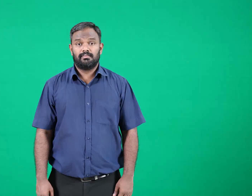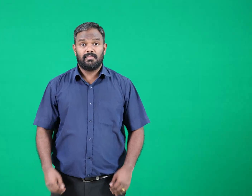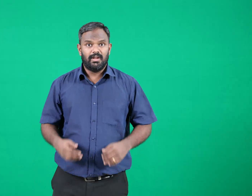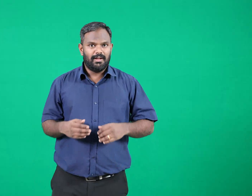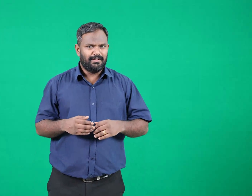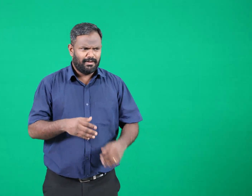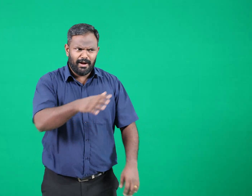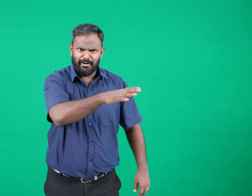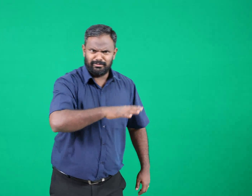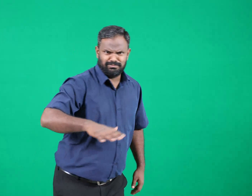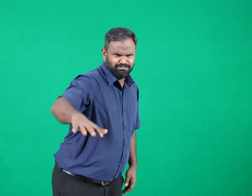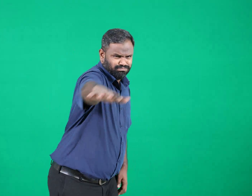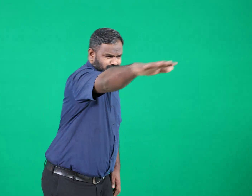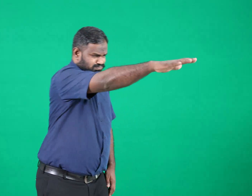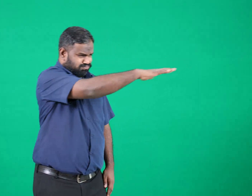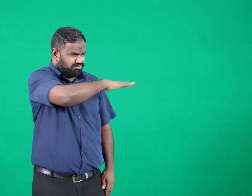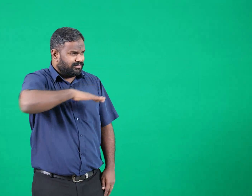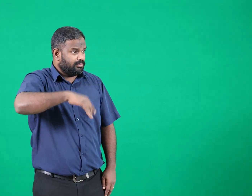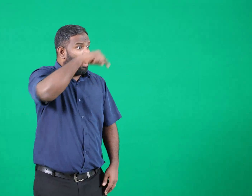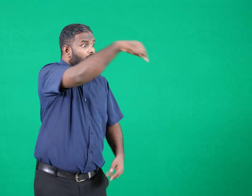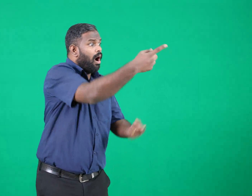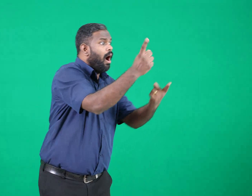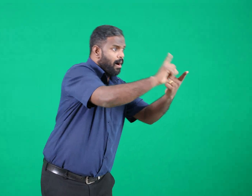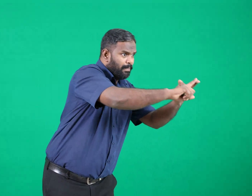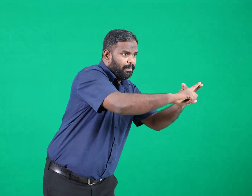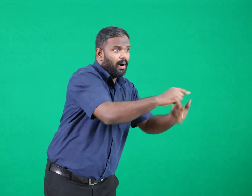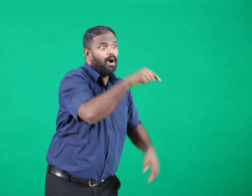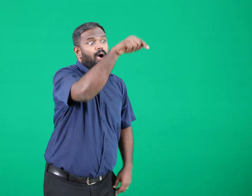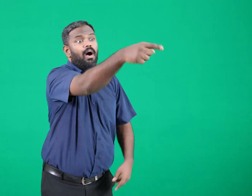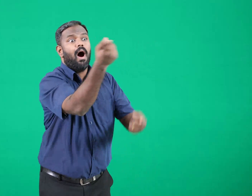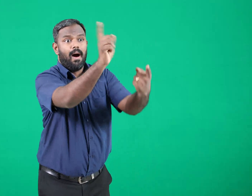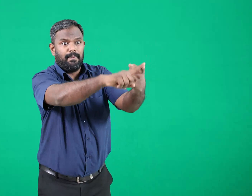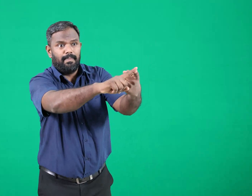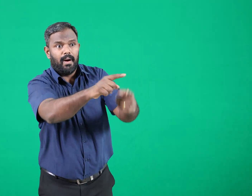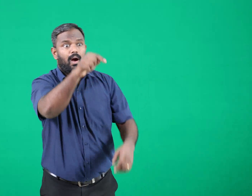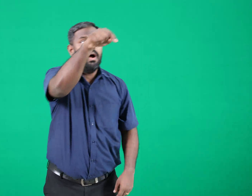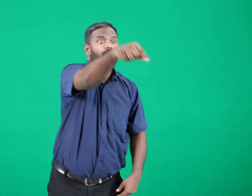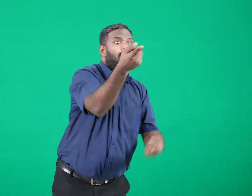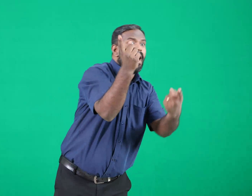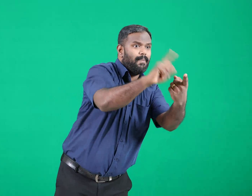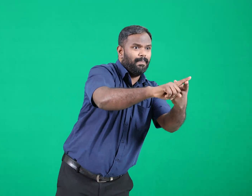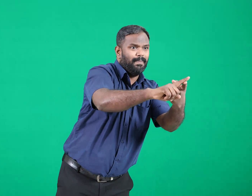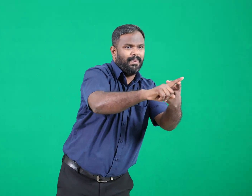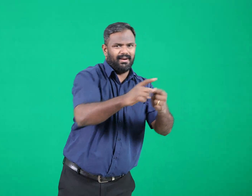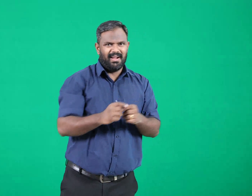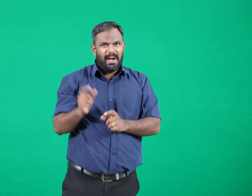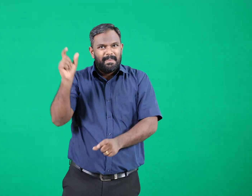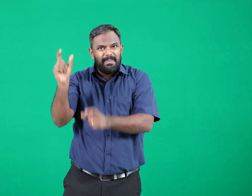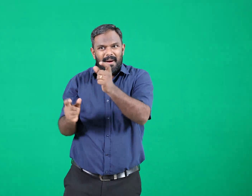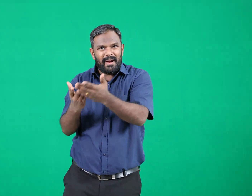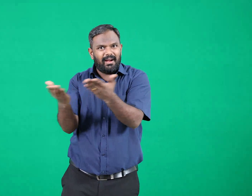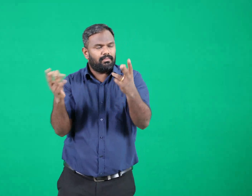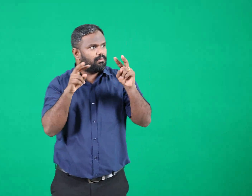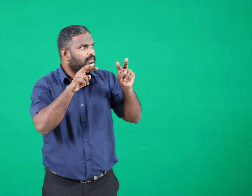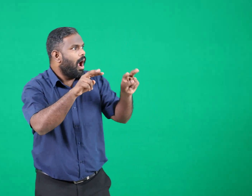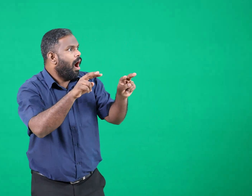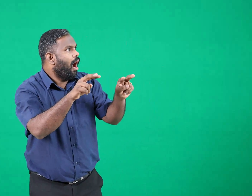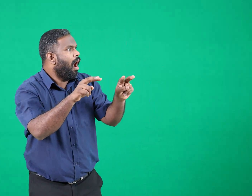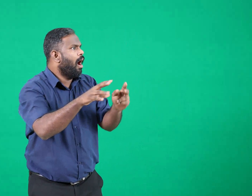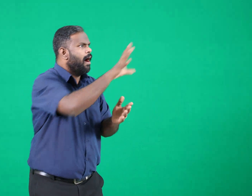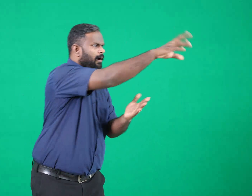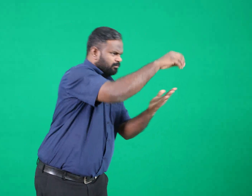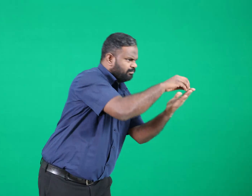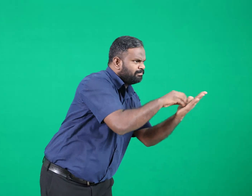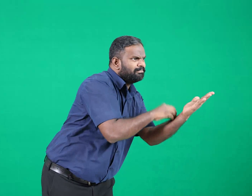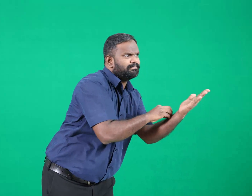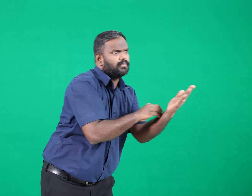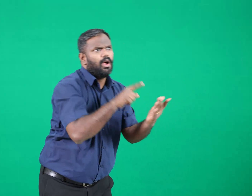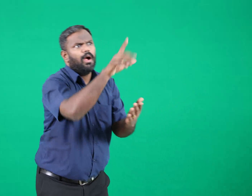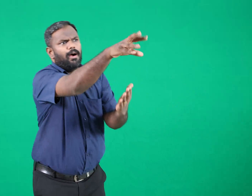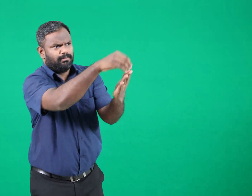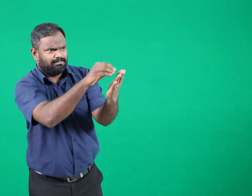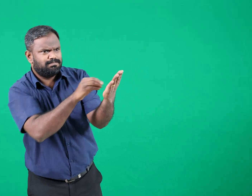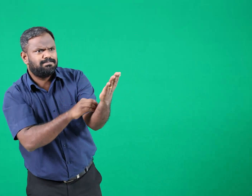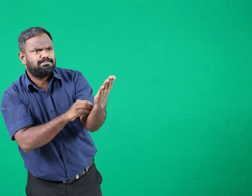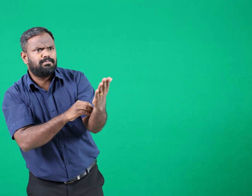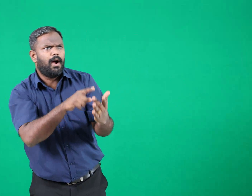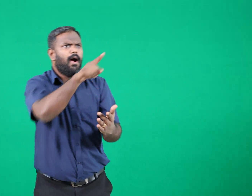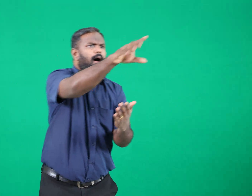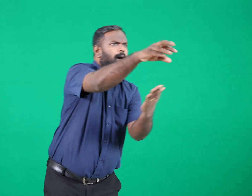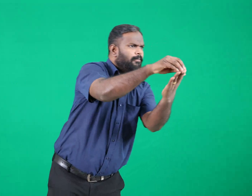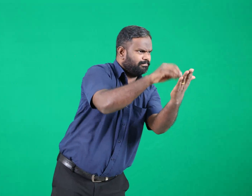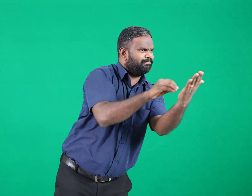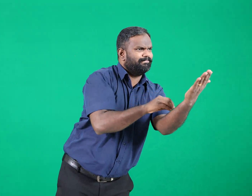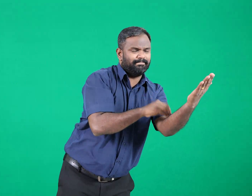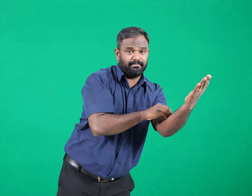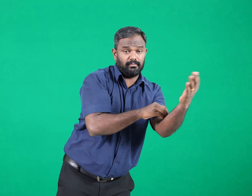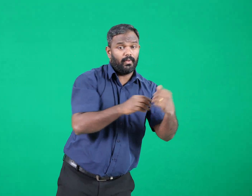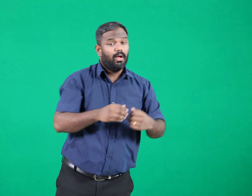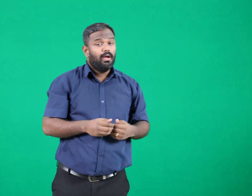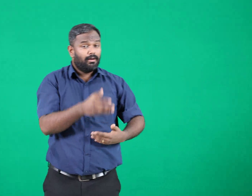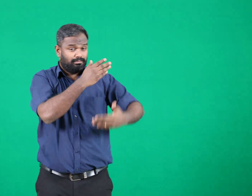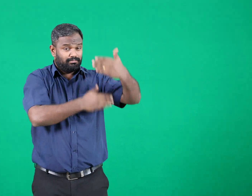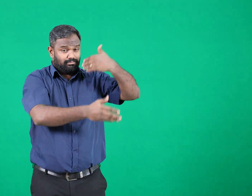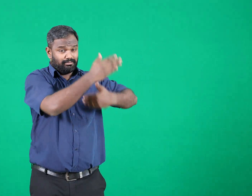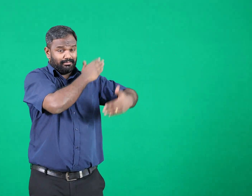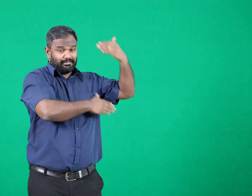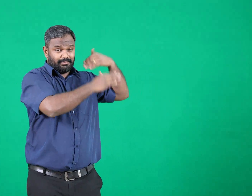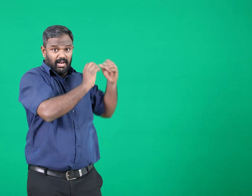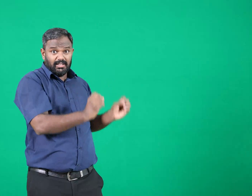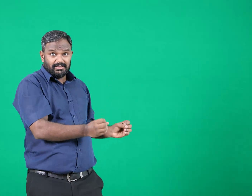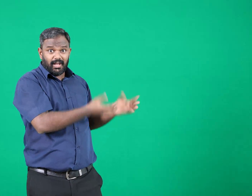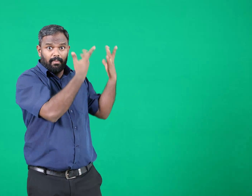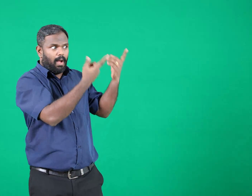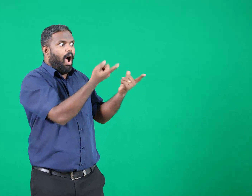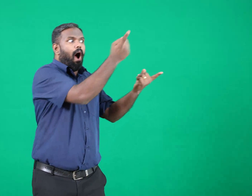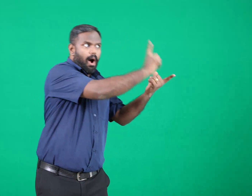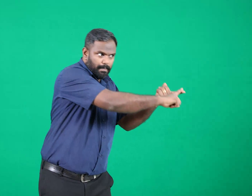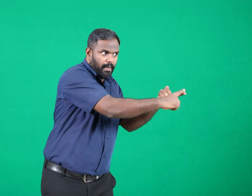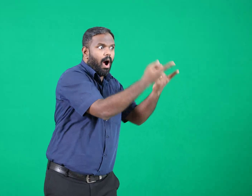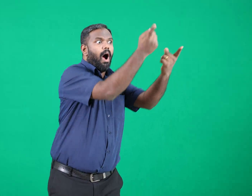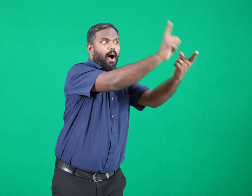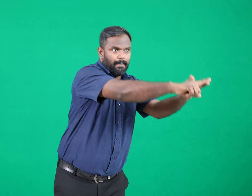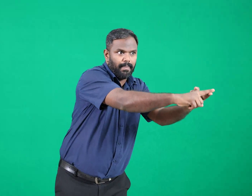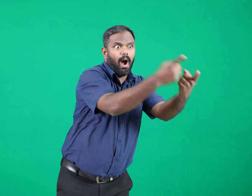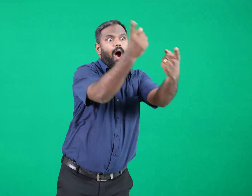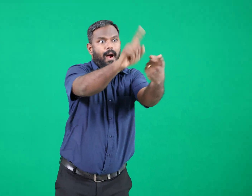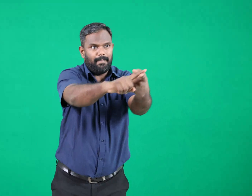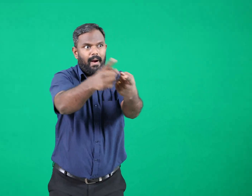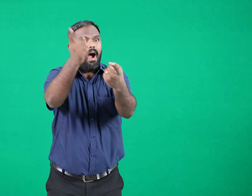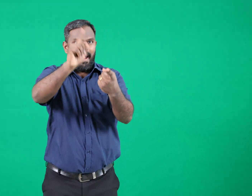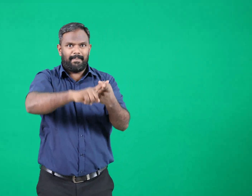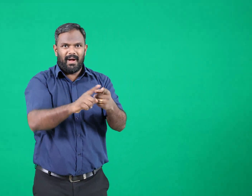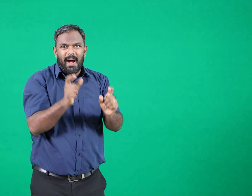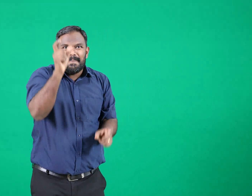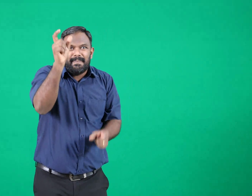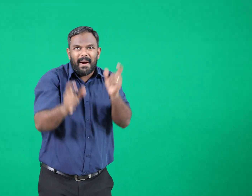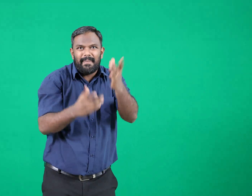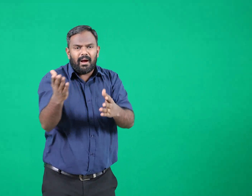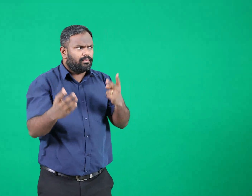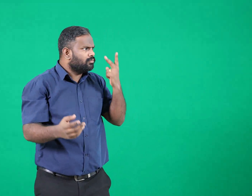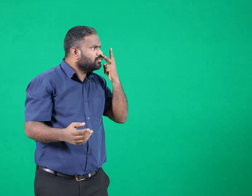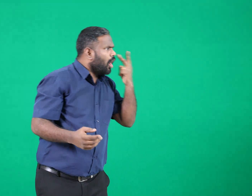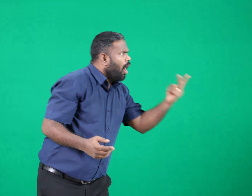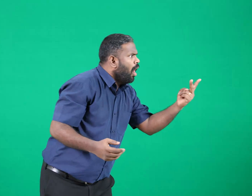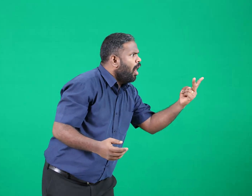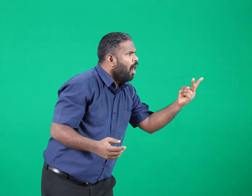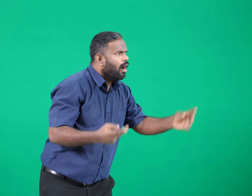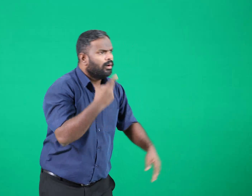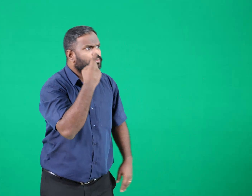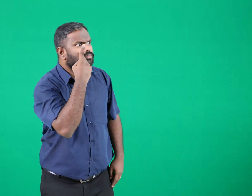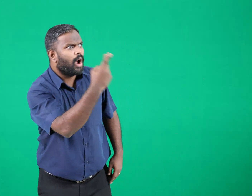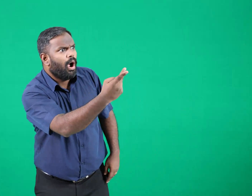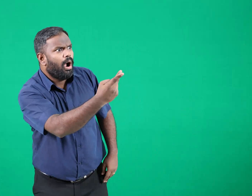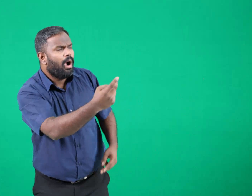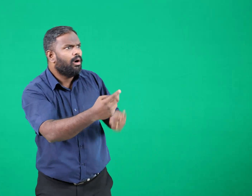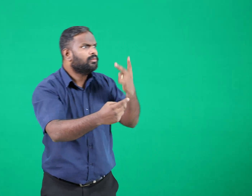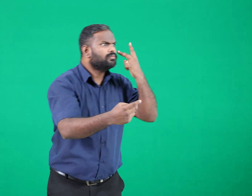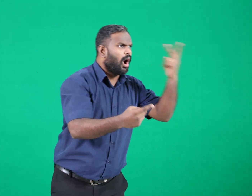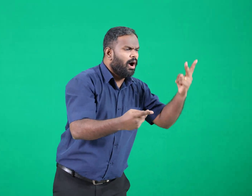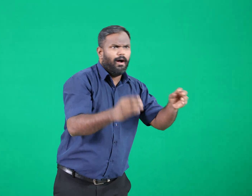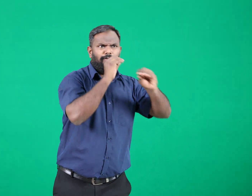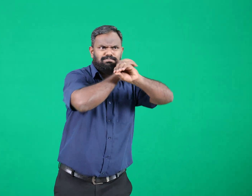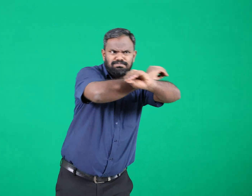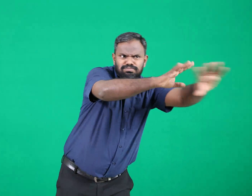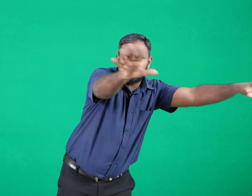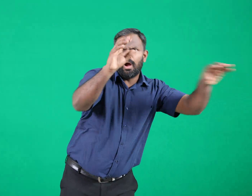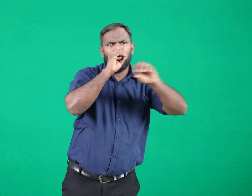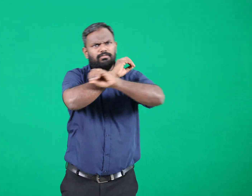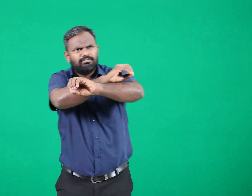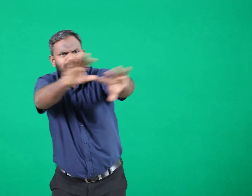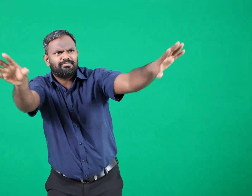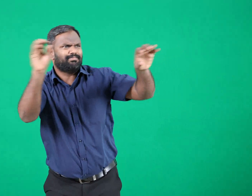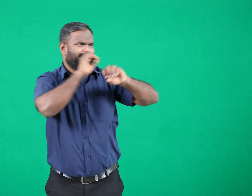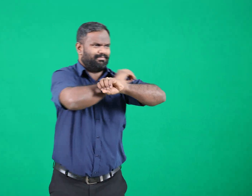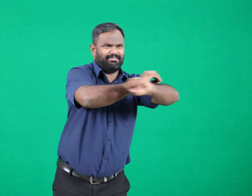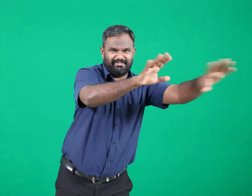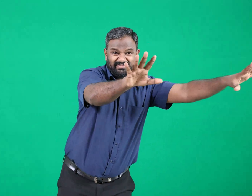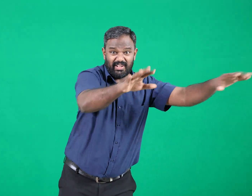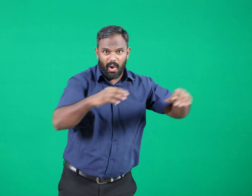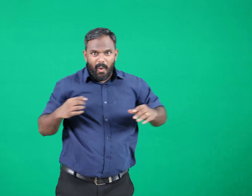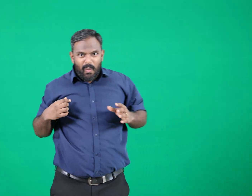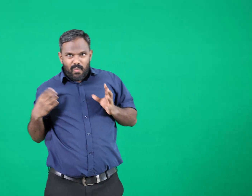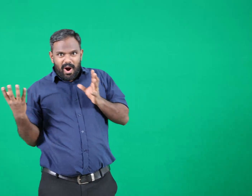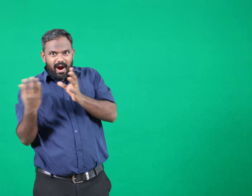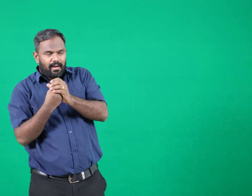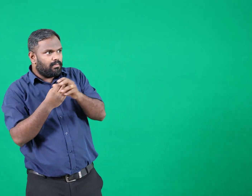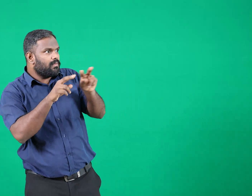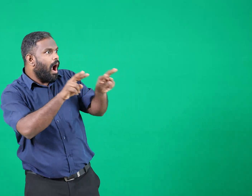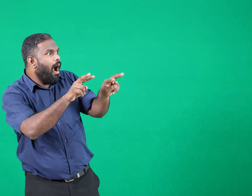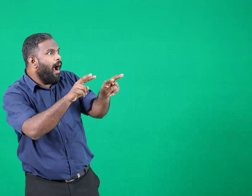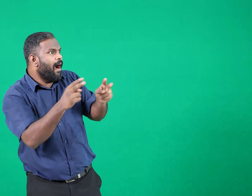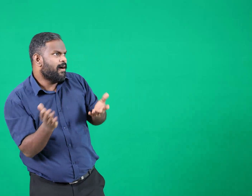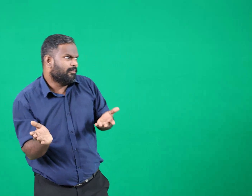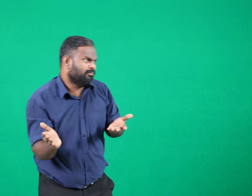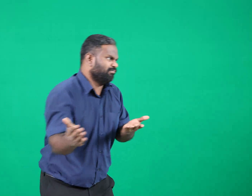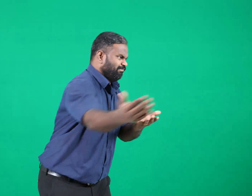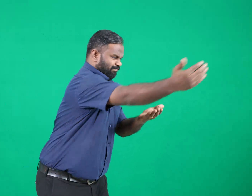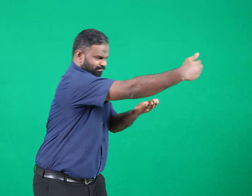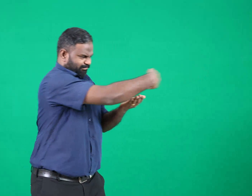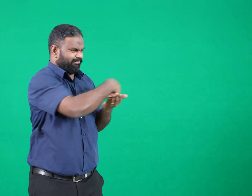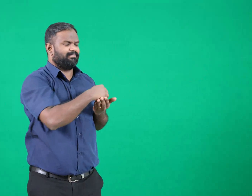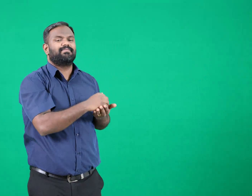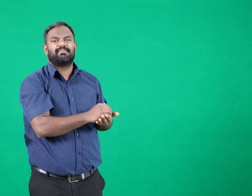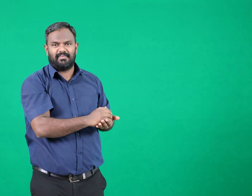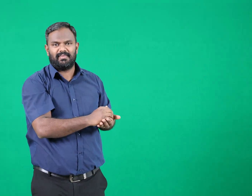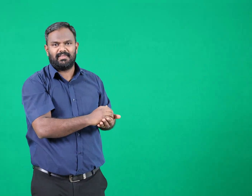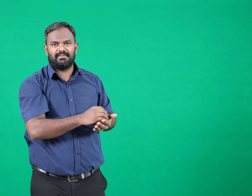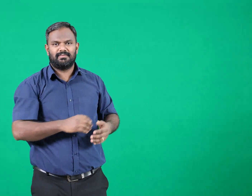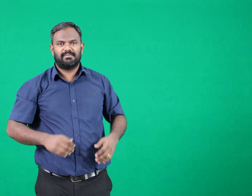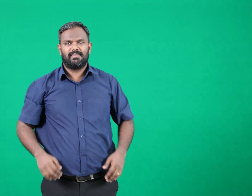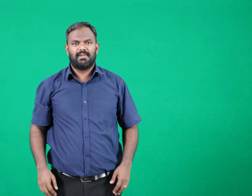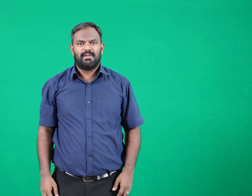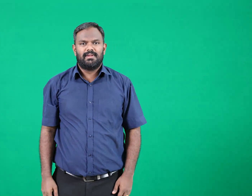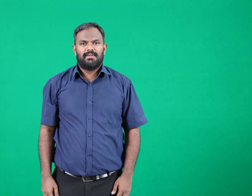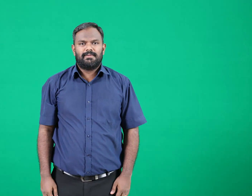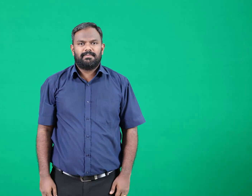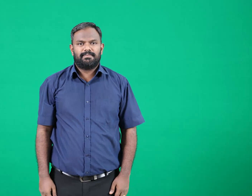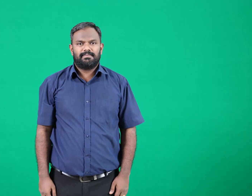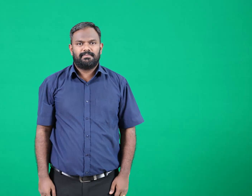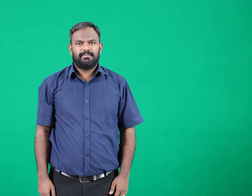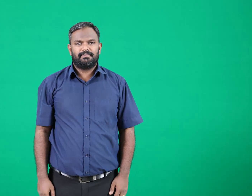Many have undertaken to compose an account of the things that have been fulfilled among us, just as they were handed down to us by the initial eyewitnesses and servants of the word.